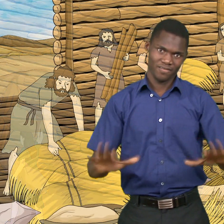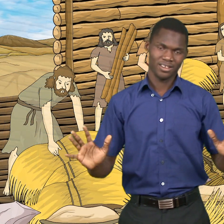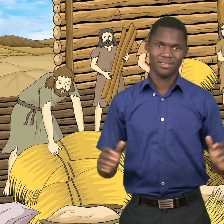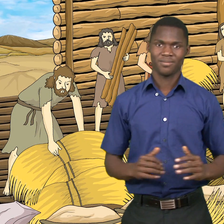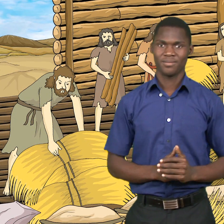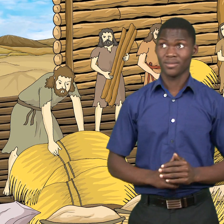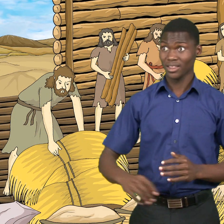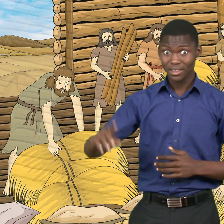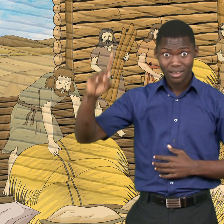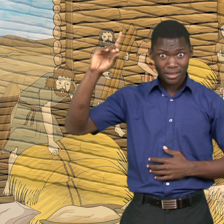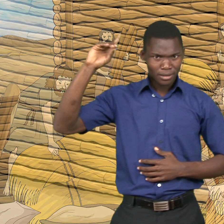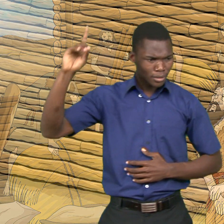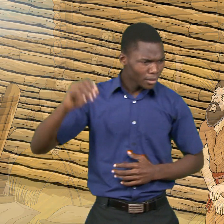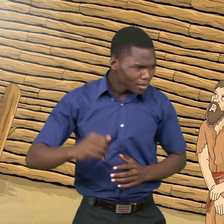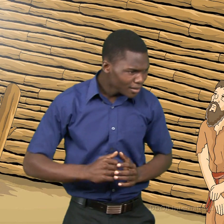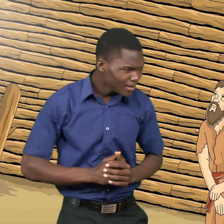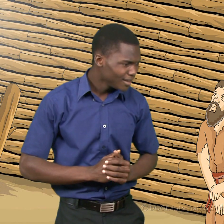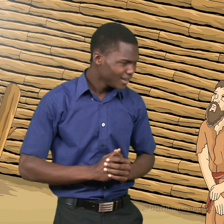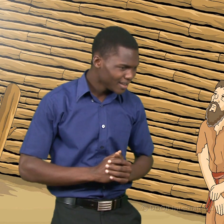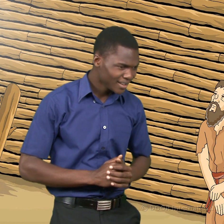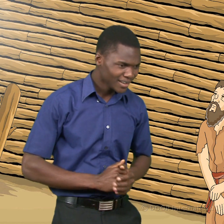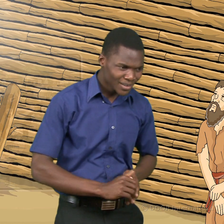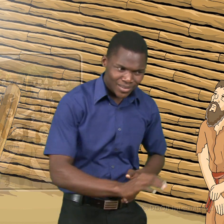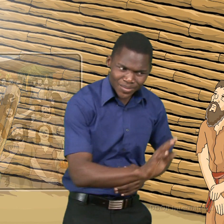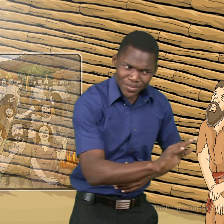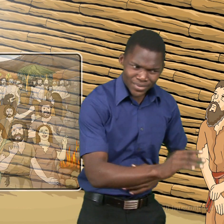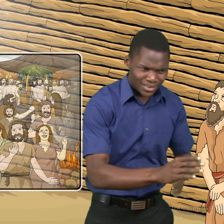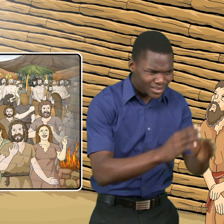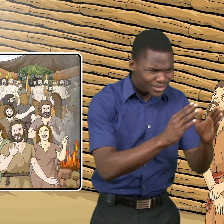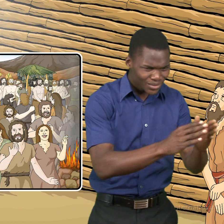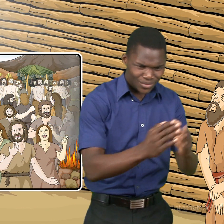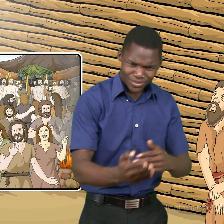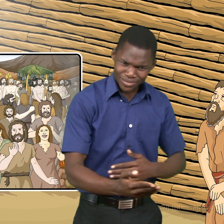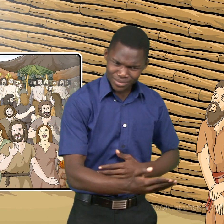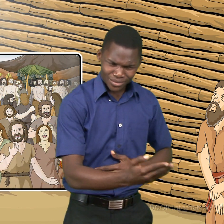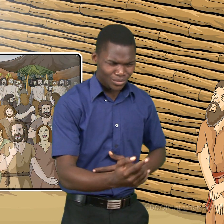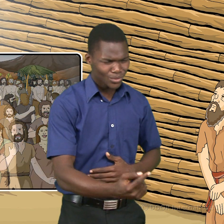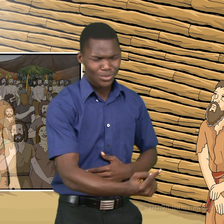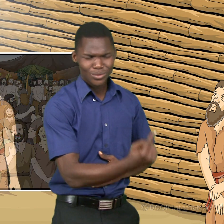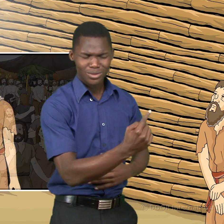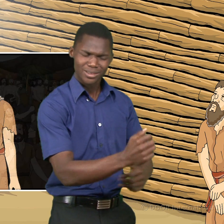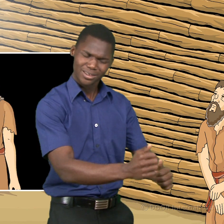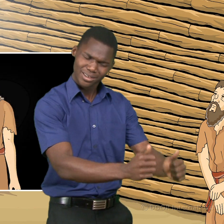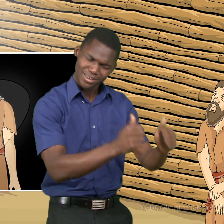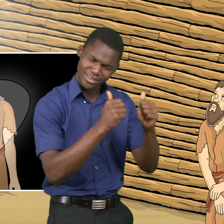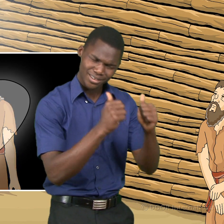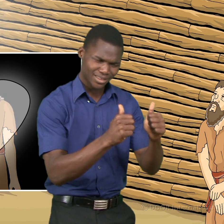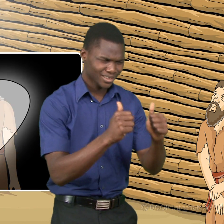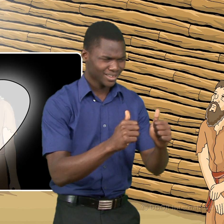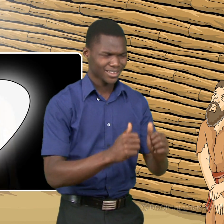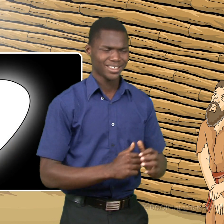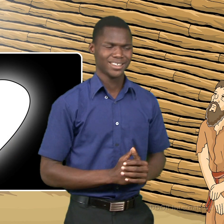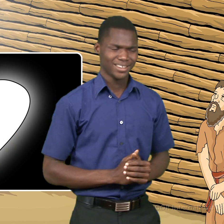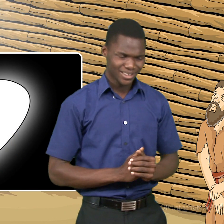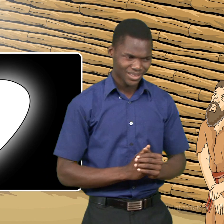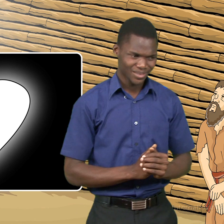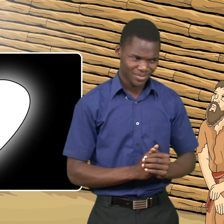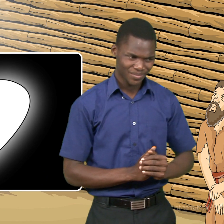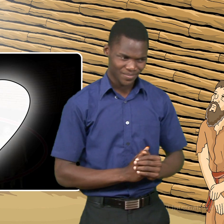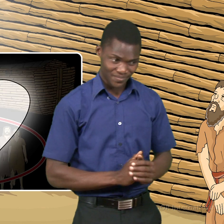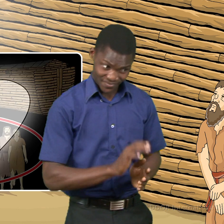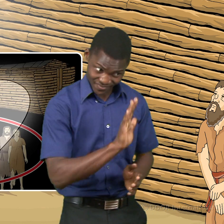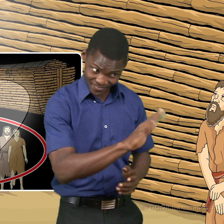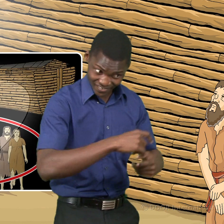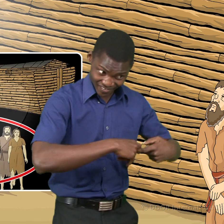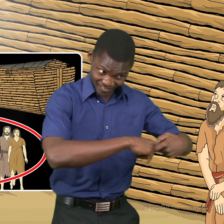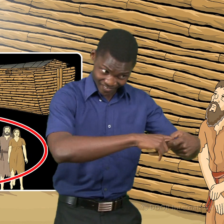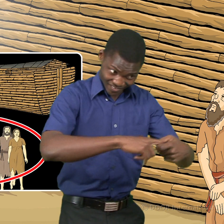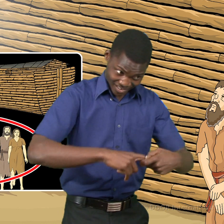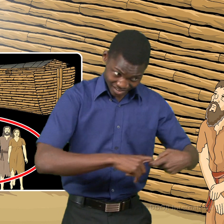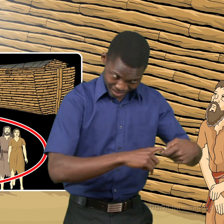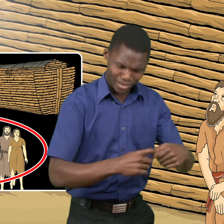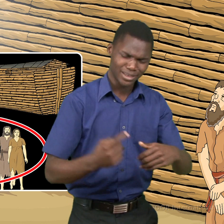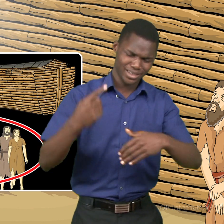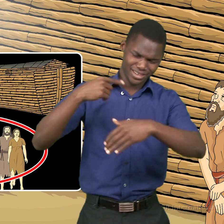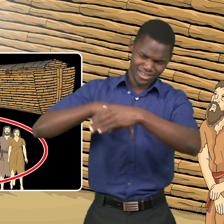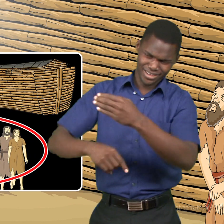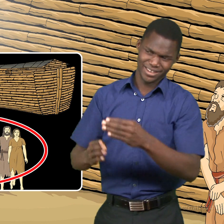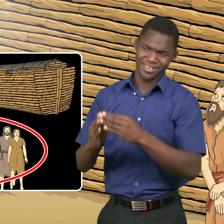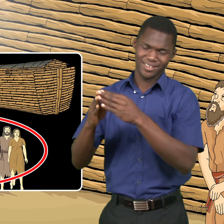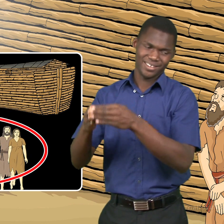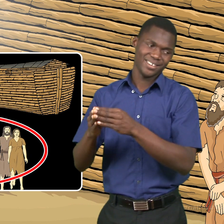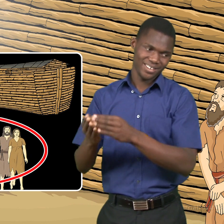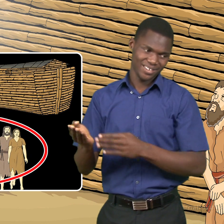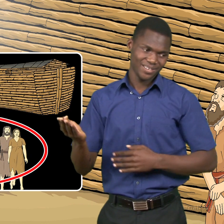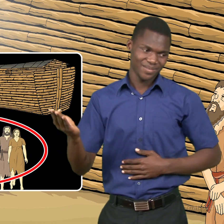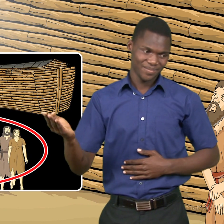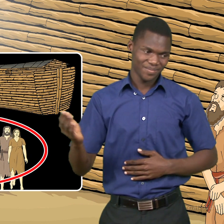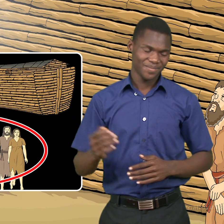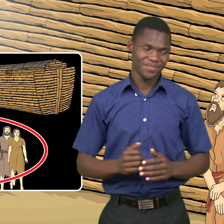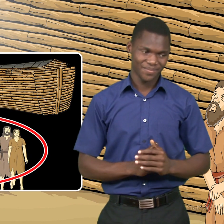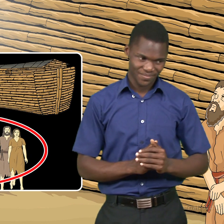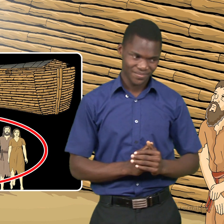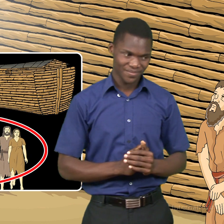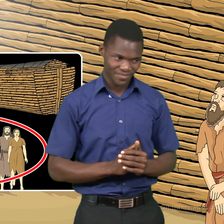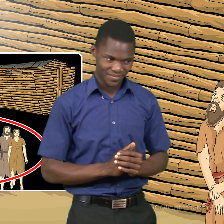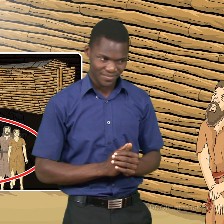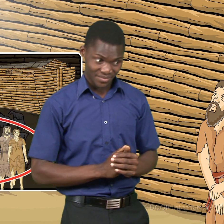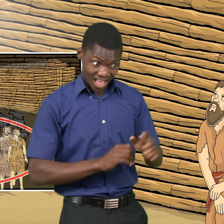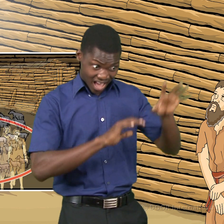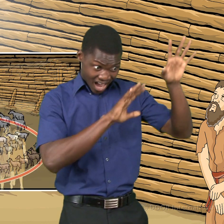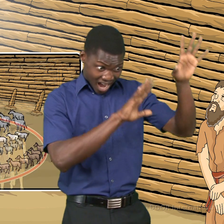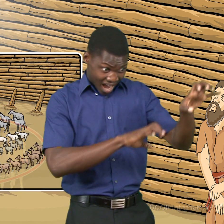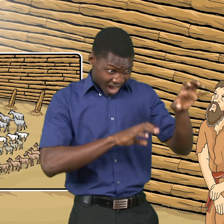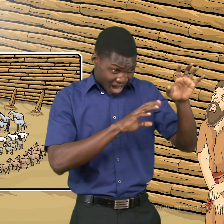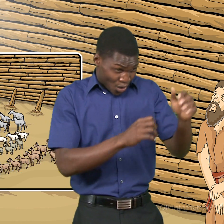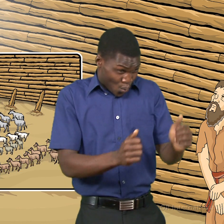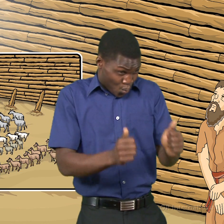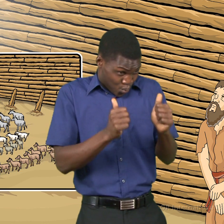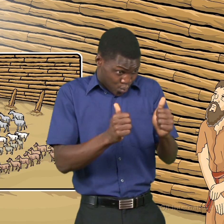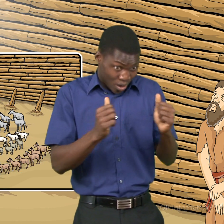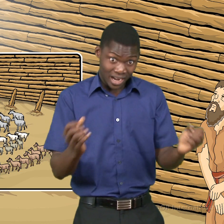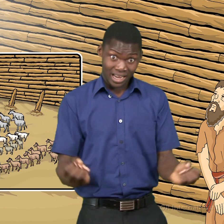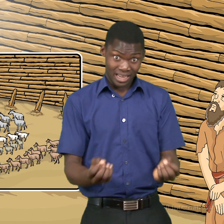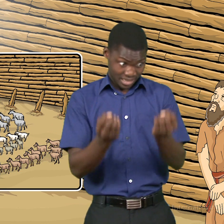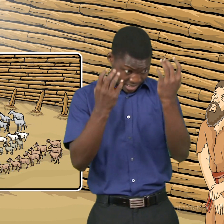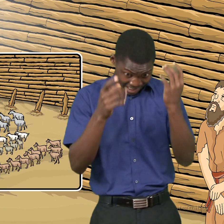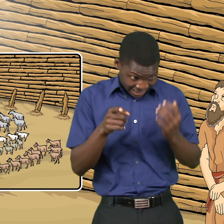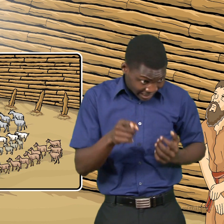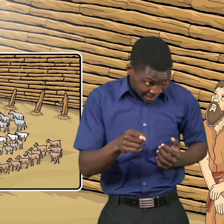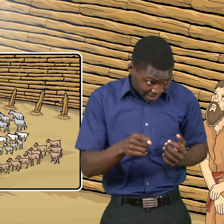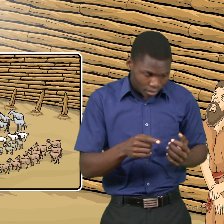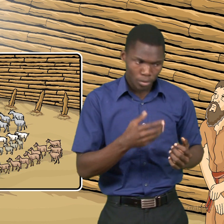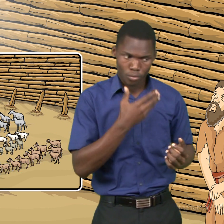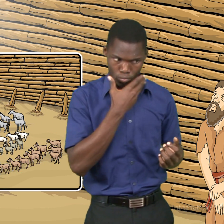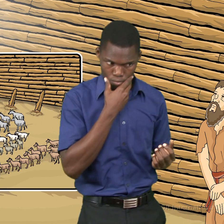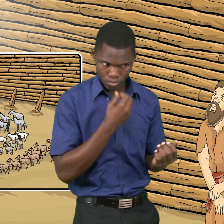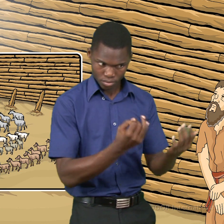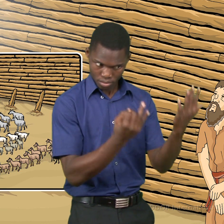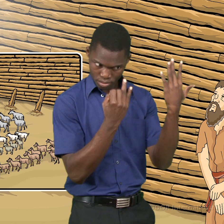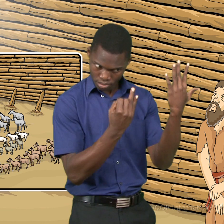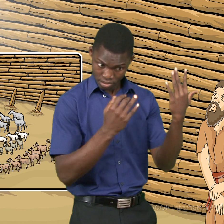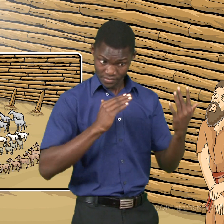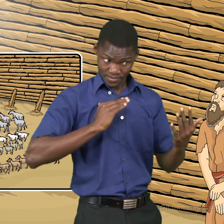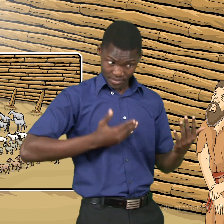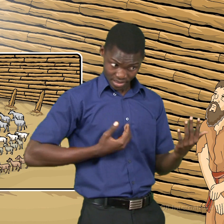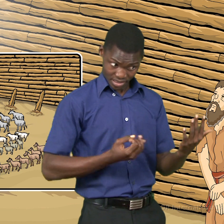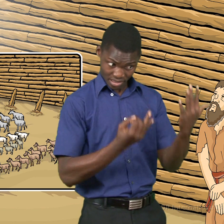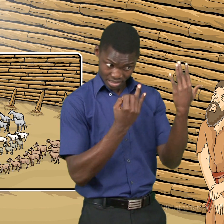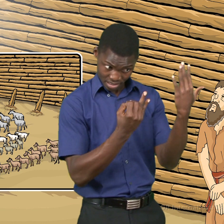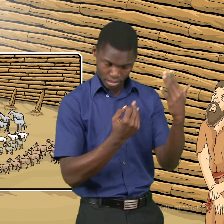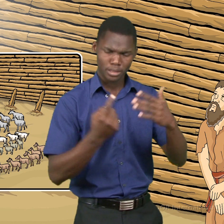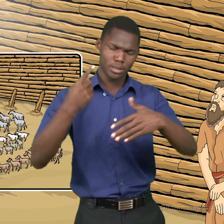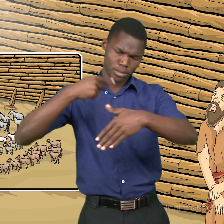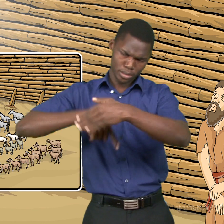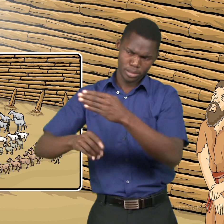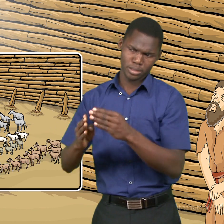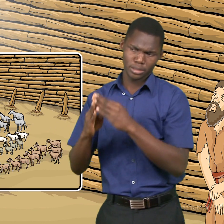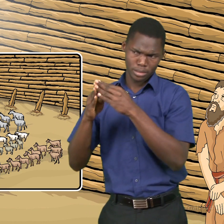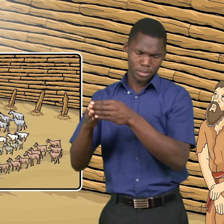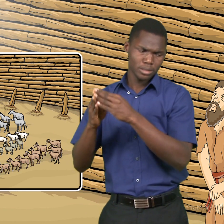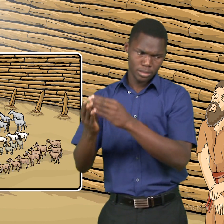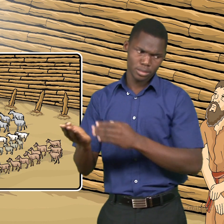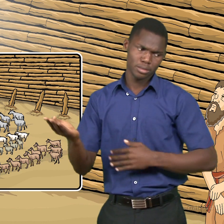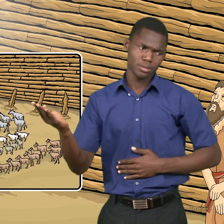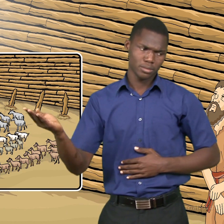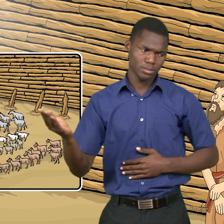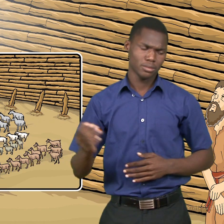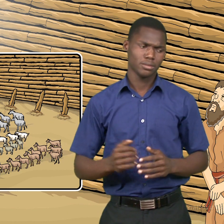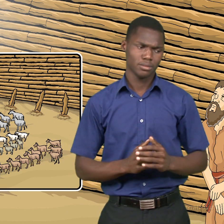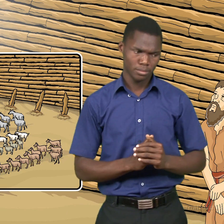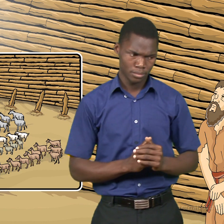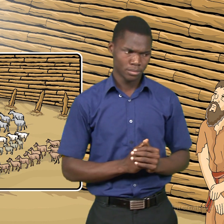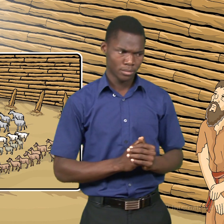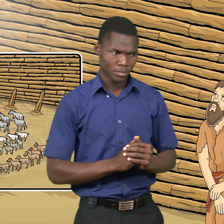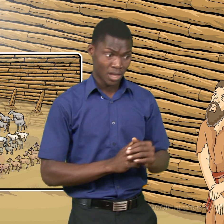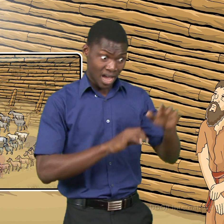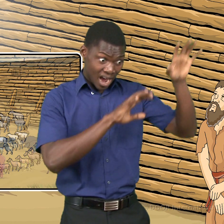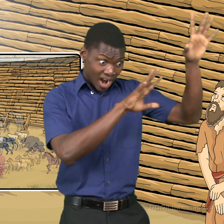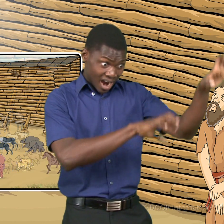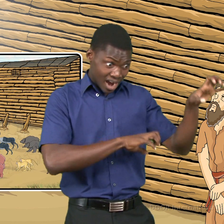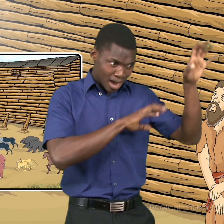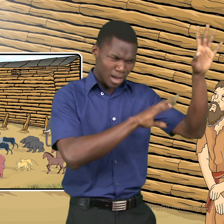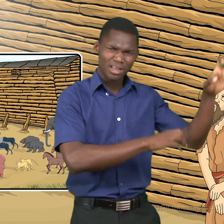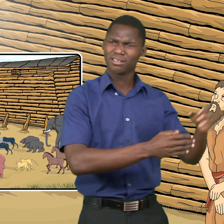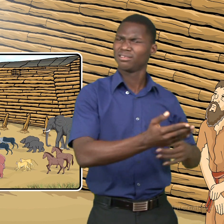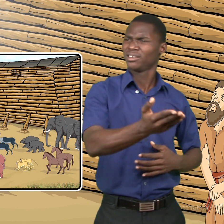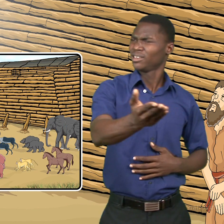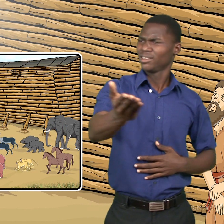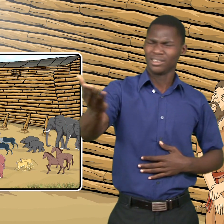Then the LORD said to Noah, “Go into the ark, you and all your family, because I have found you righteous in this generation. You are to take with you seven pairs of every kind of clean animal, a male and its mate;